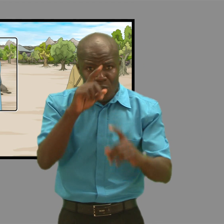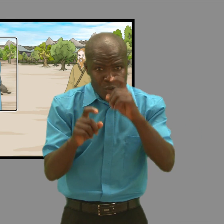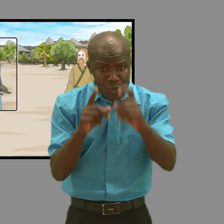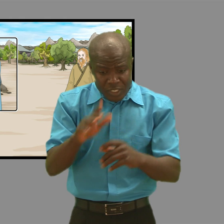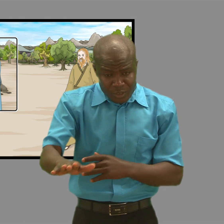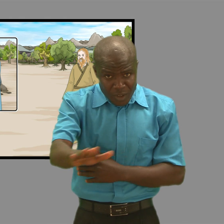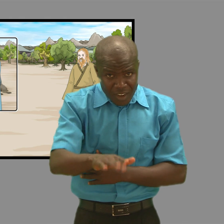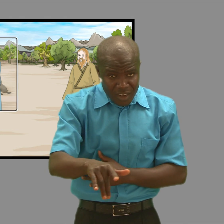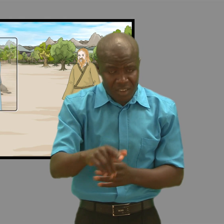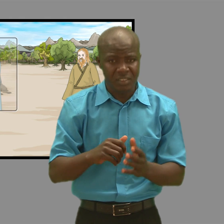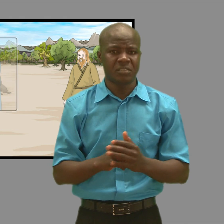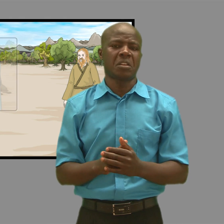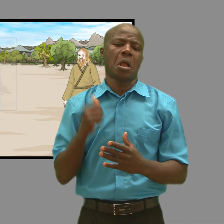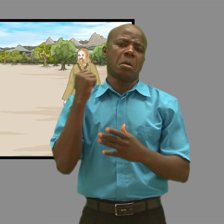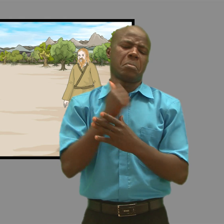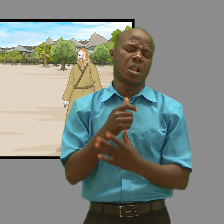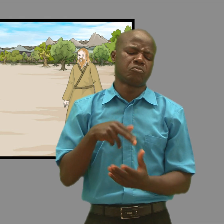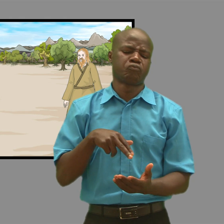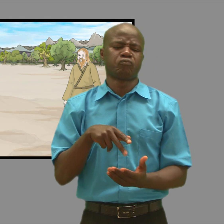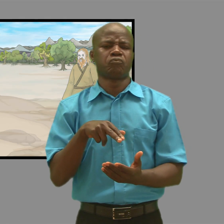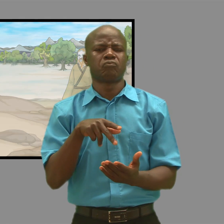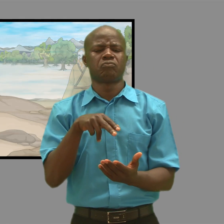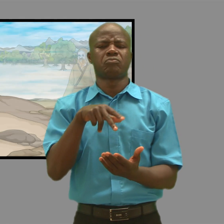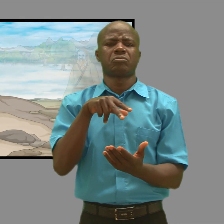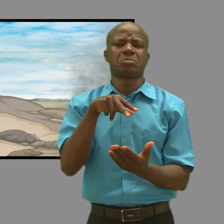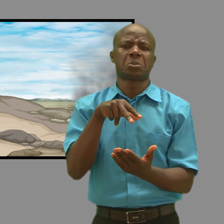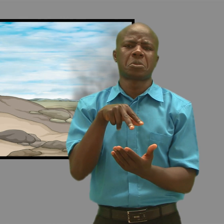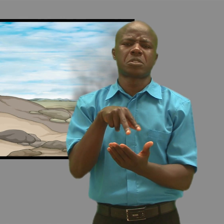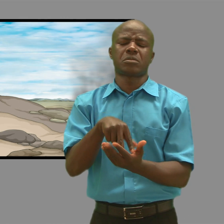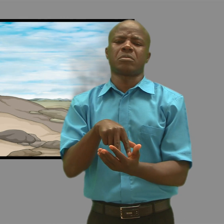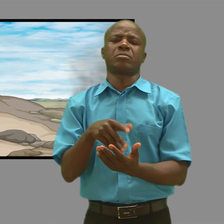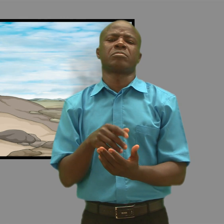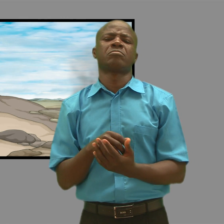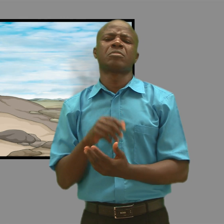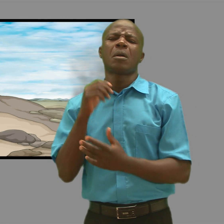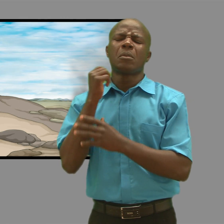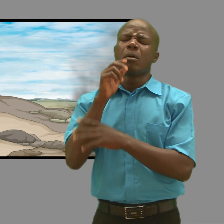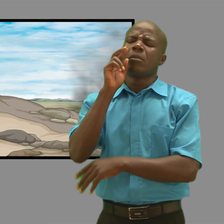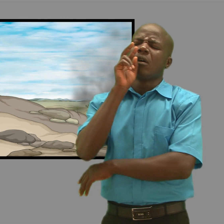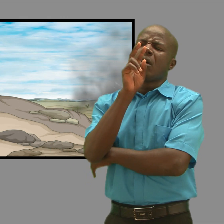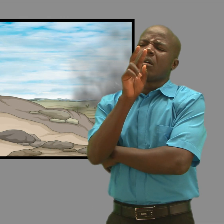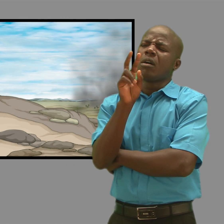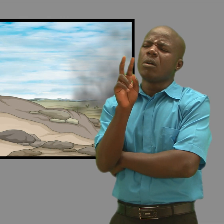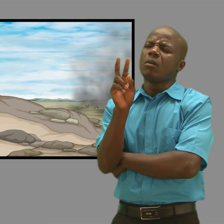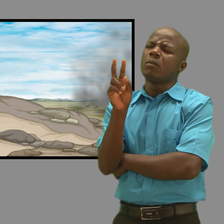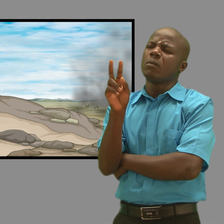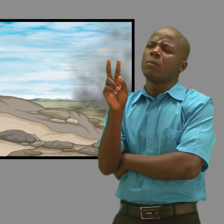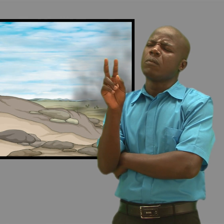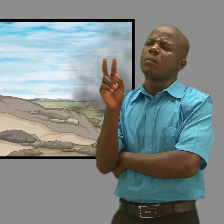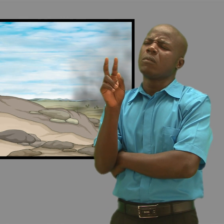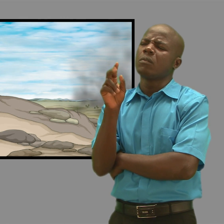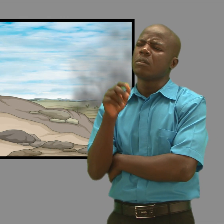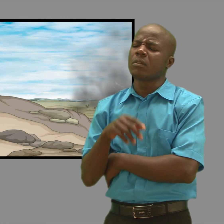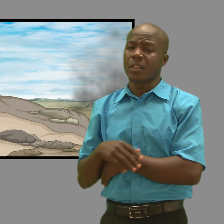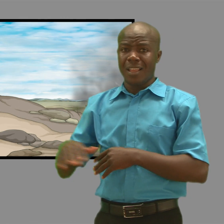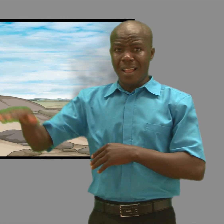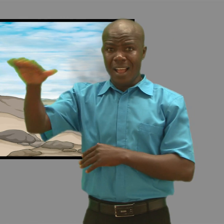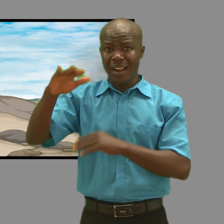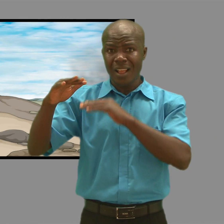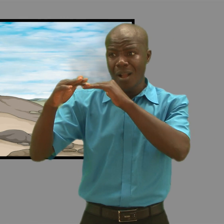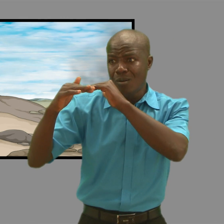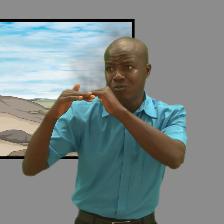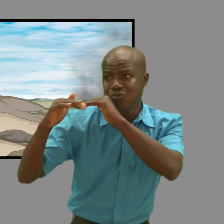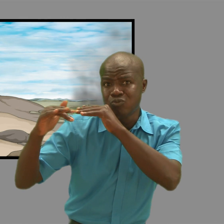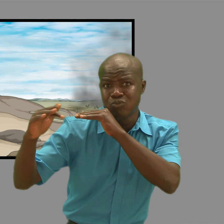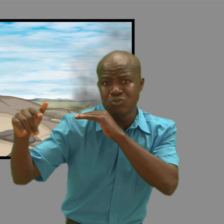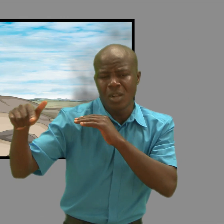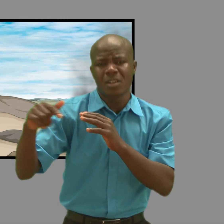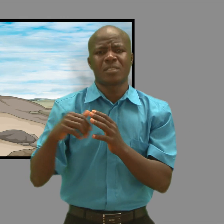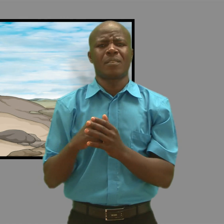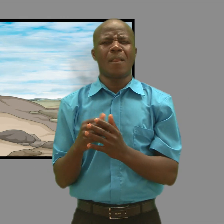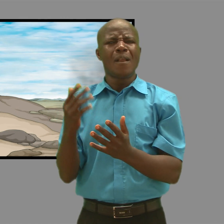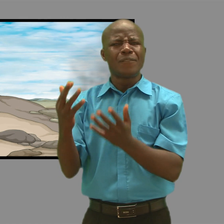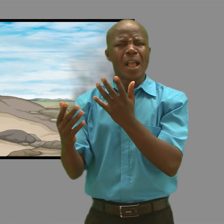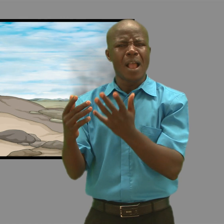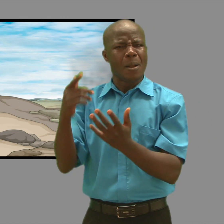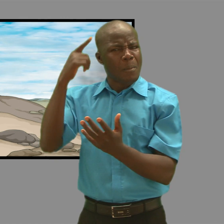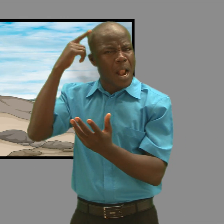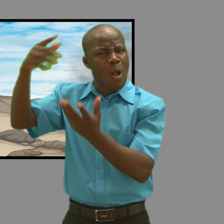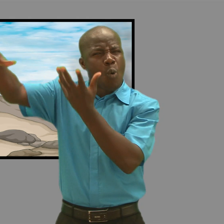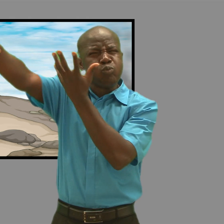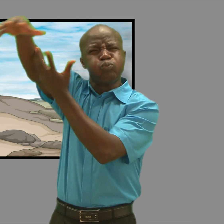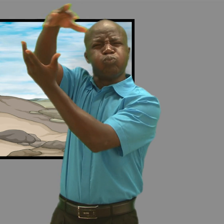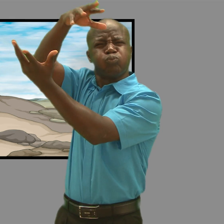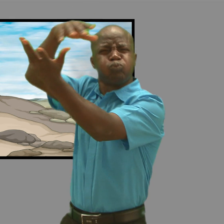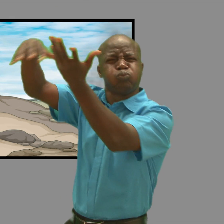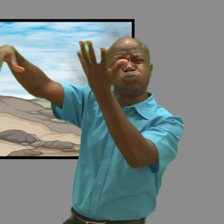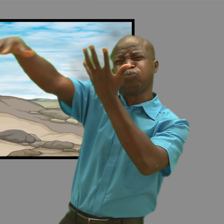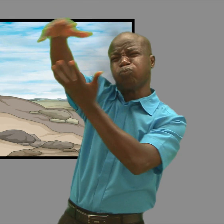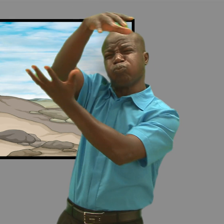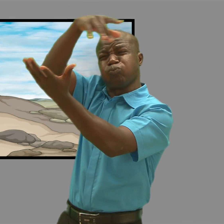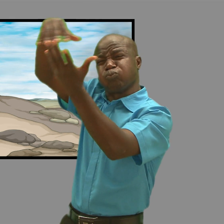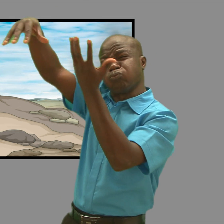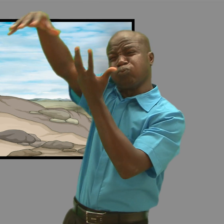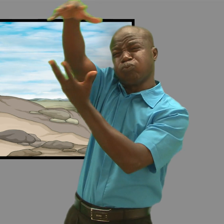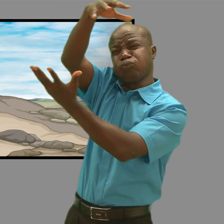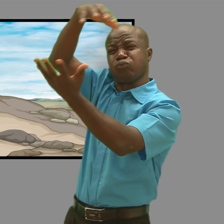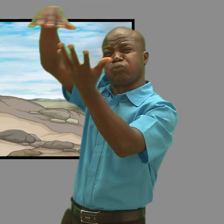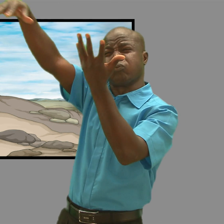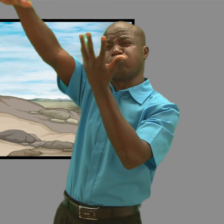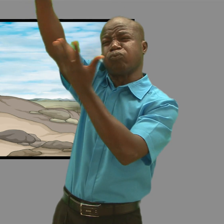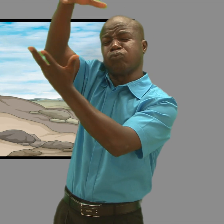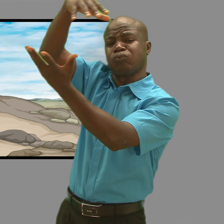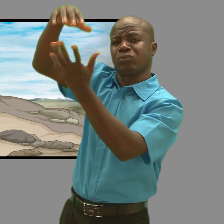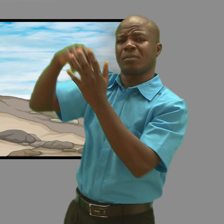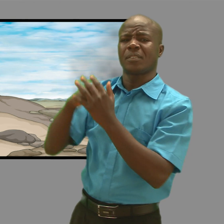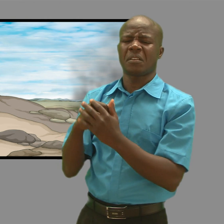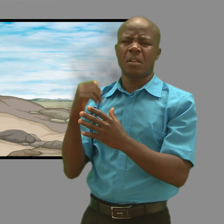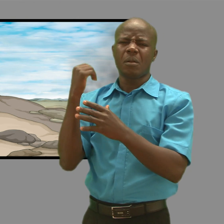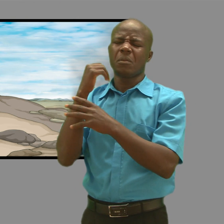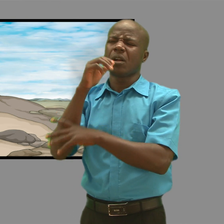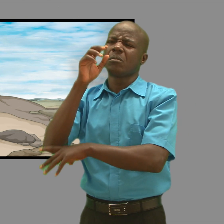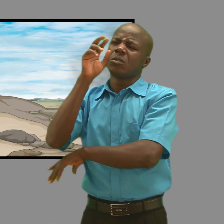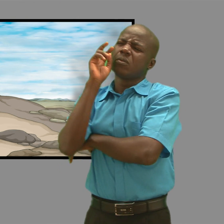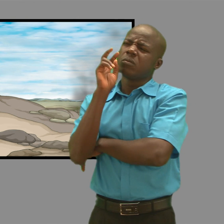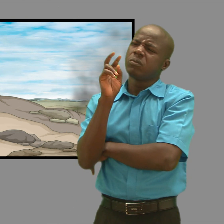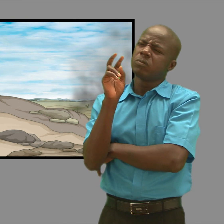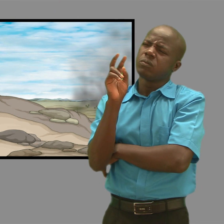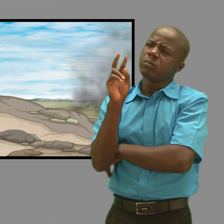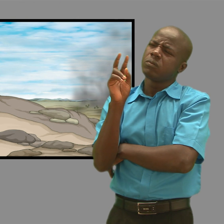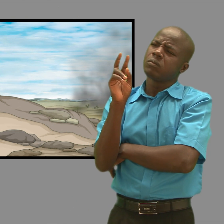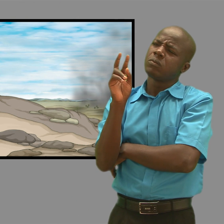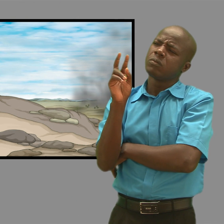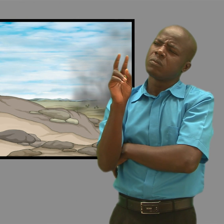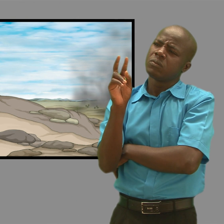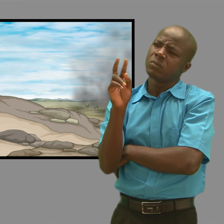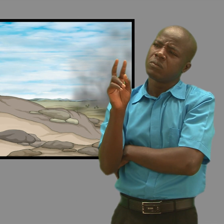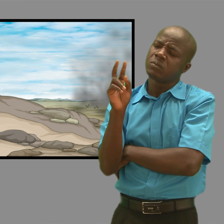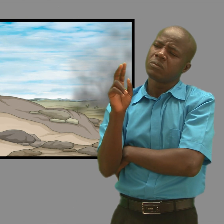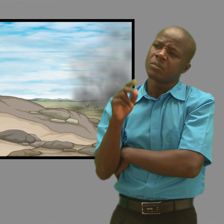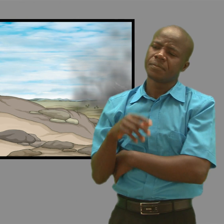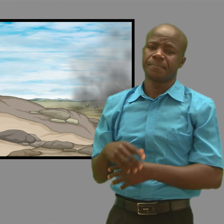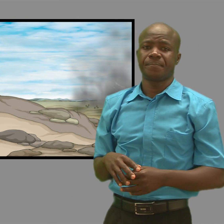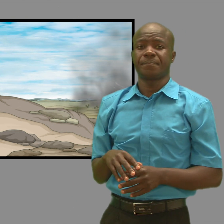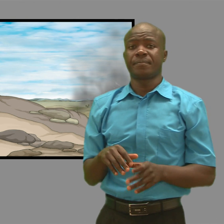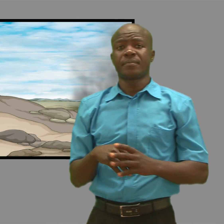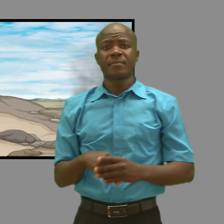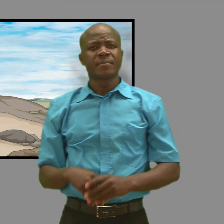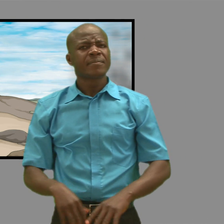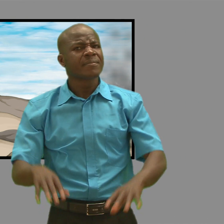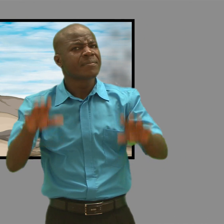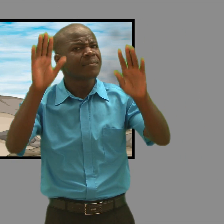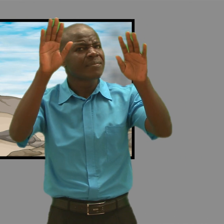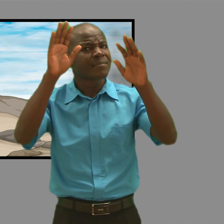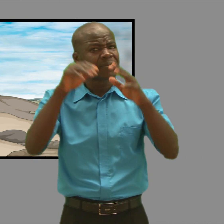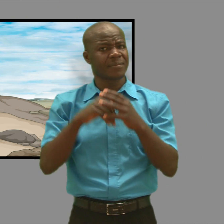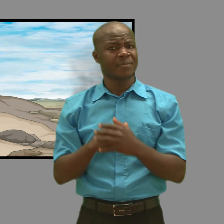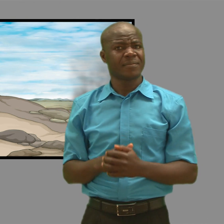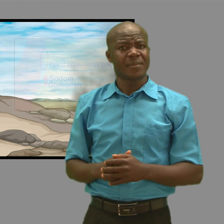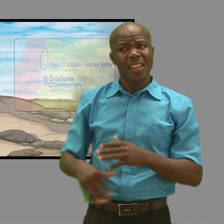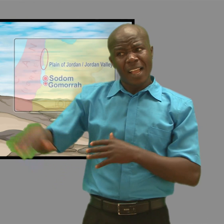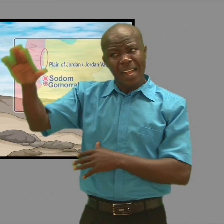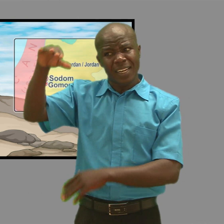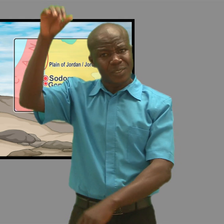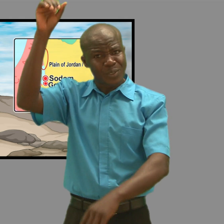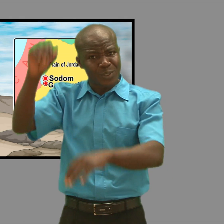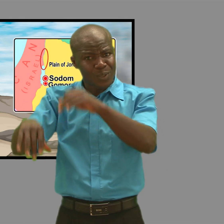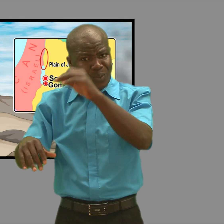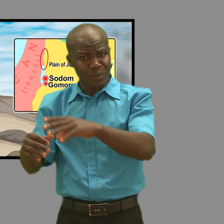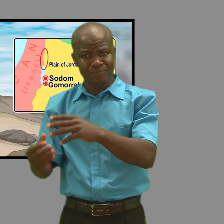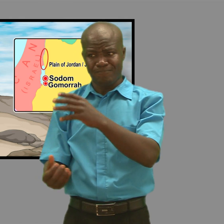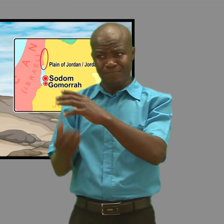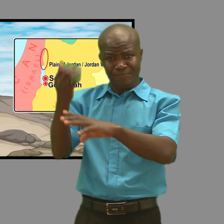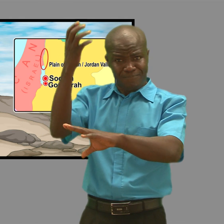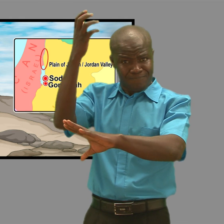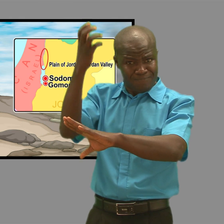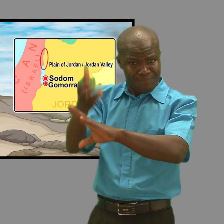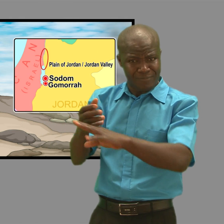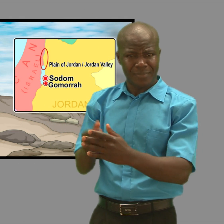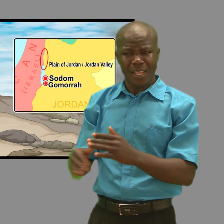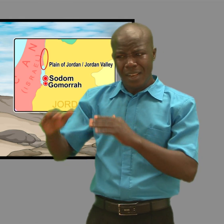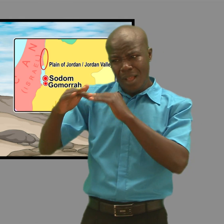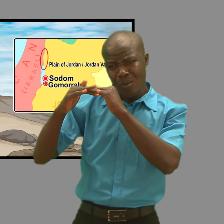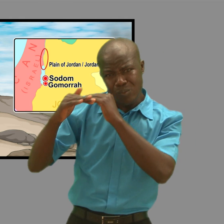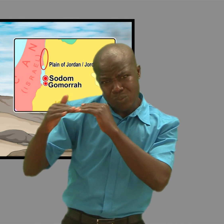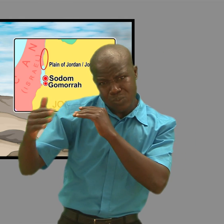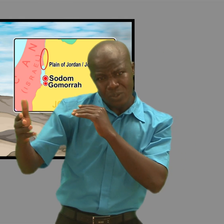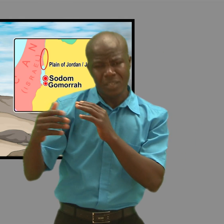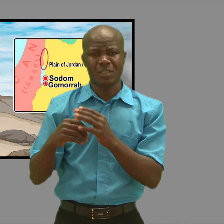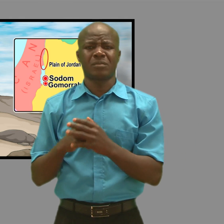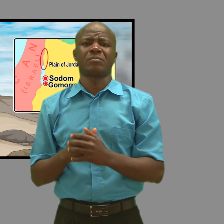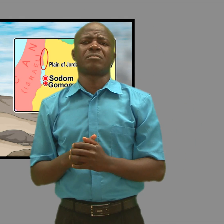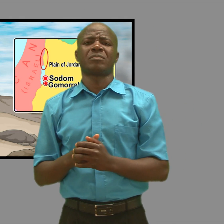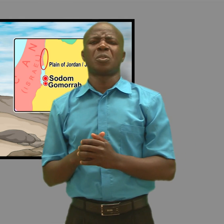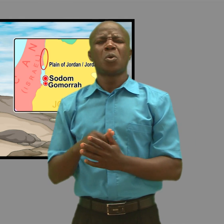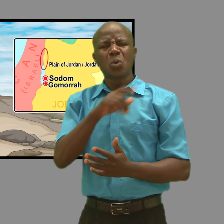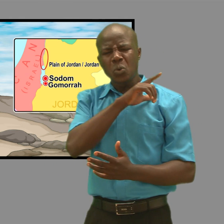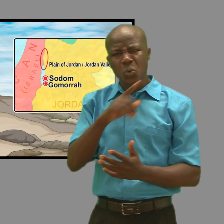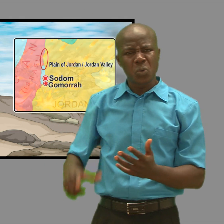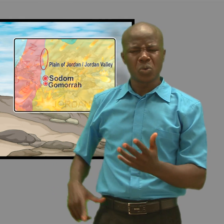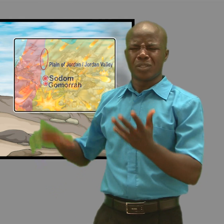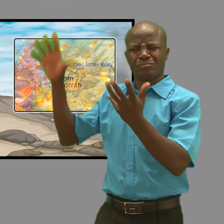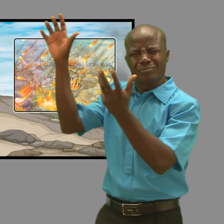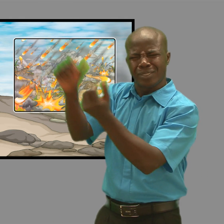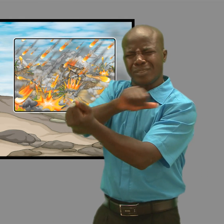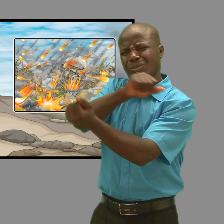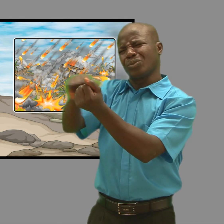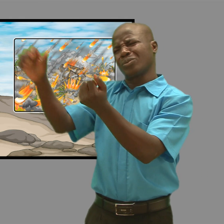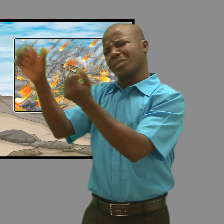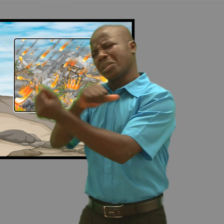He looked down toward Sodom and Gomorrah and all the land of the plain, and he saw the smoke rising from the land like smoke from a furnace.